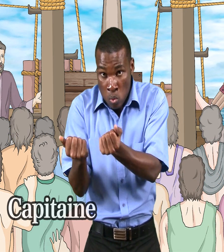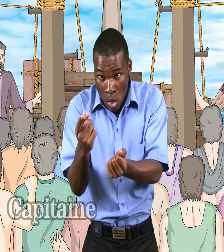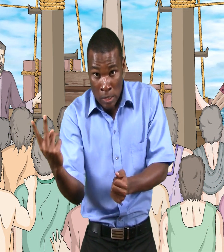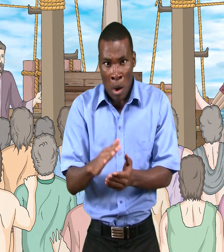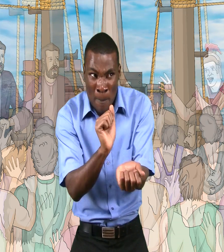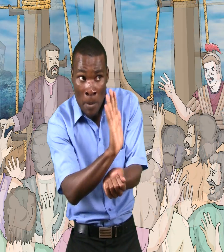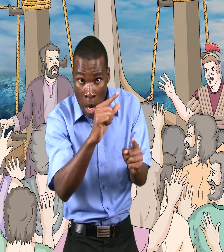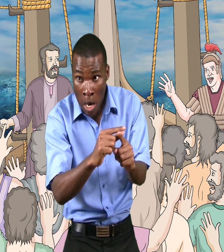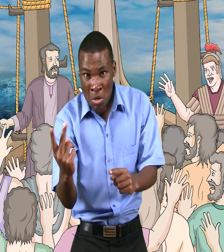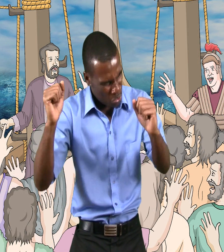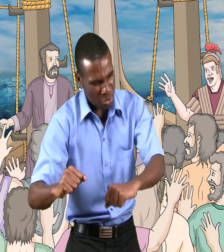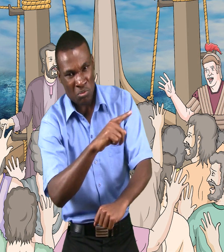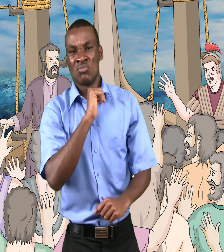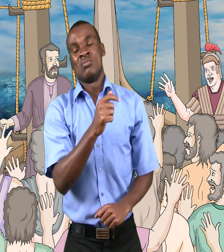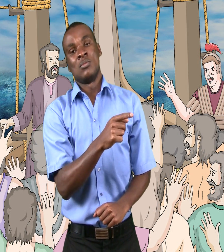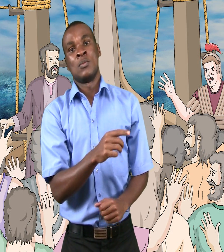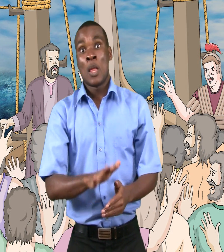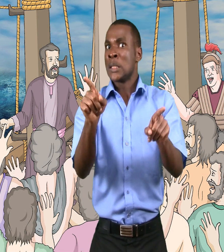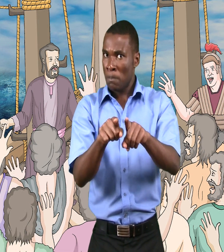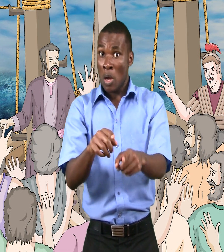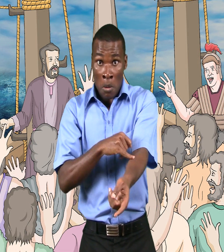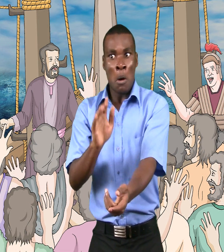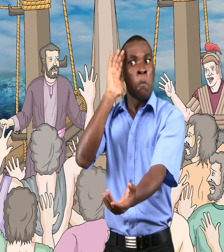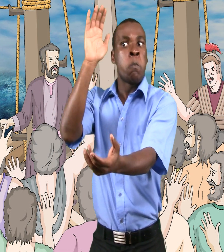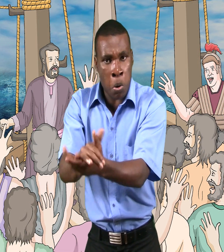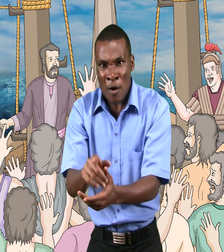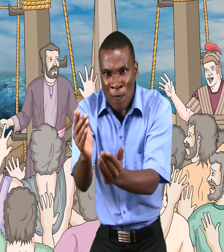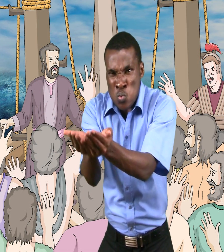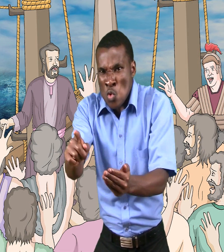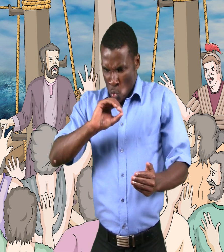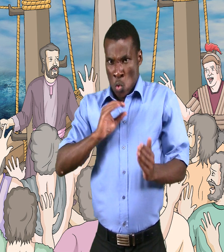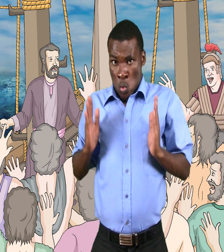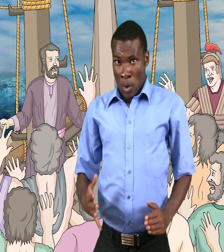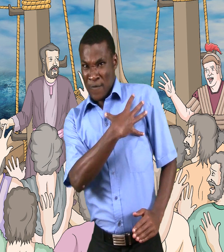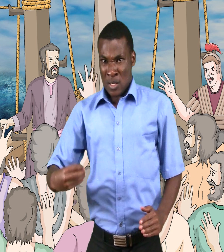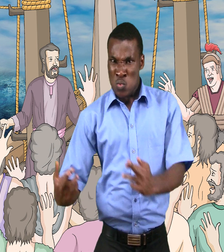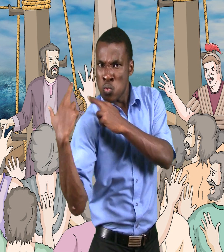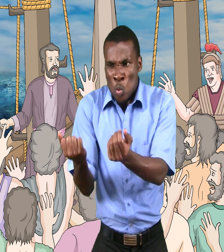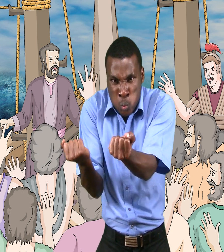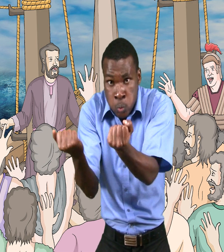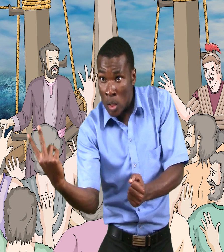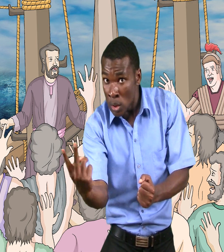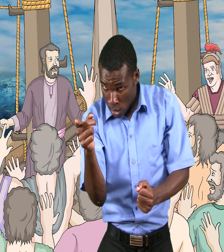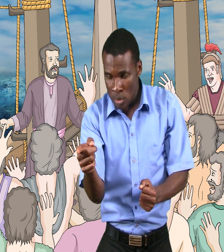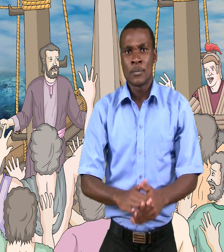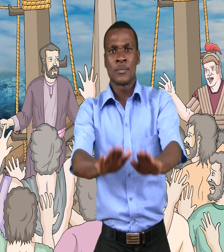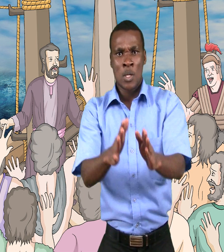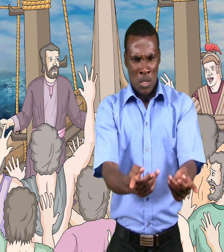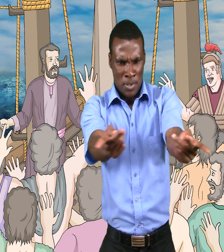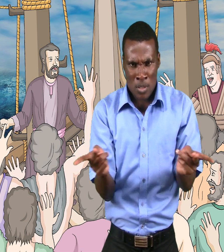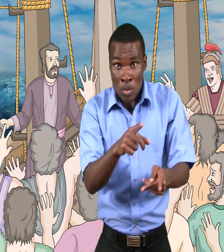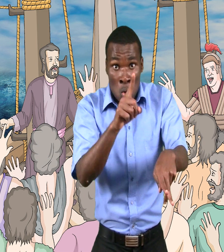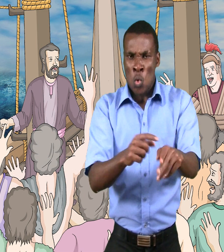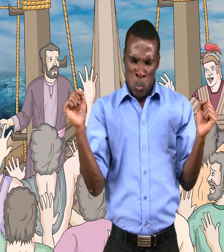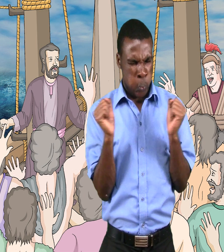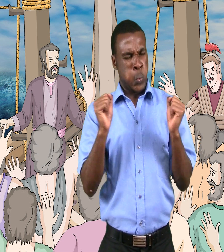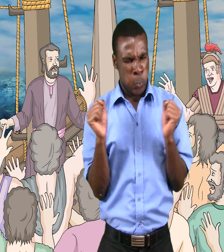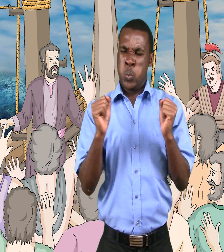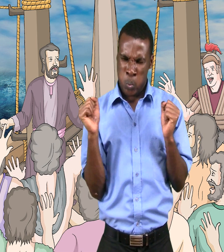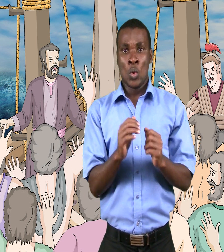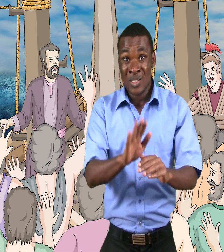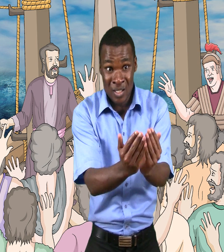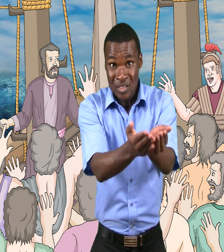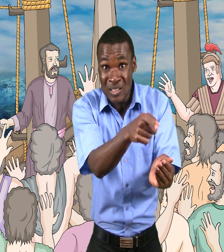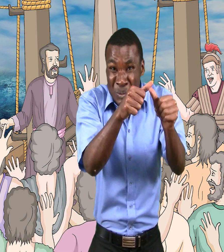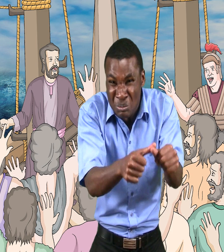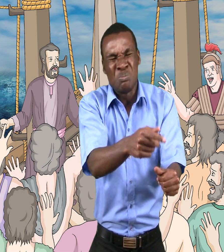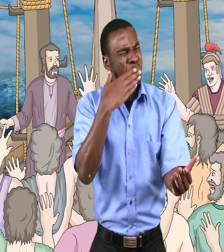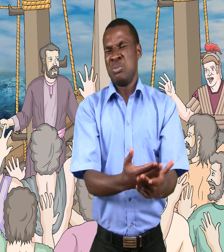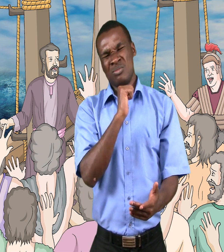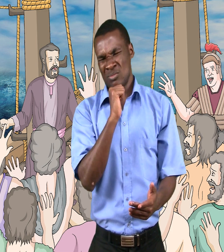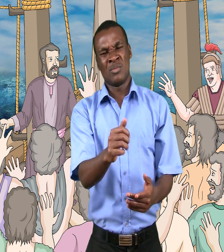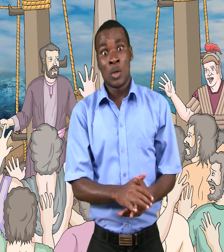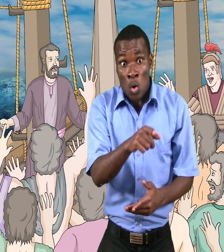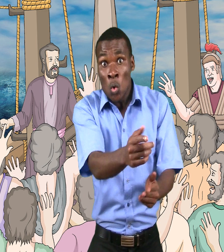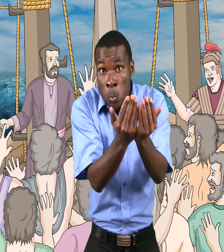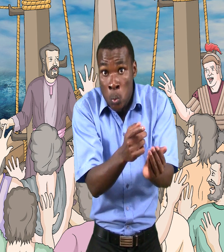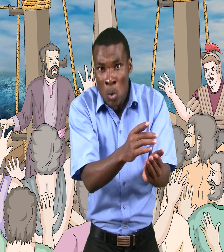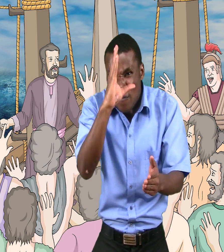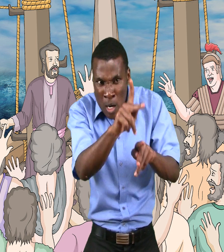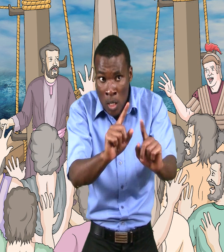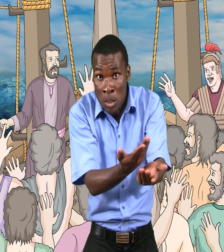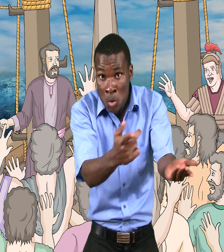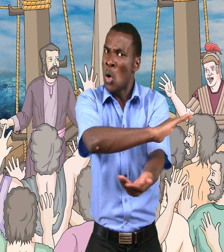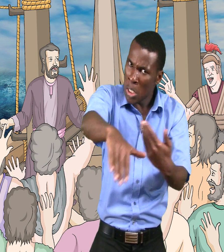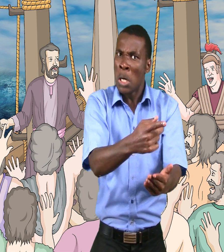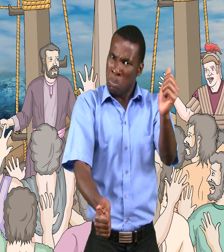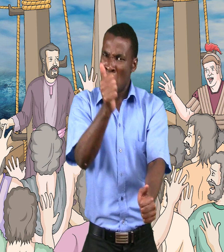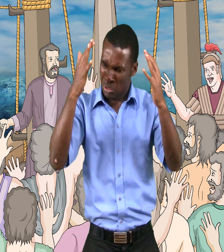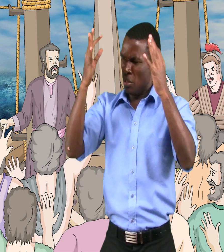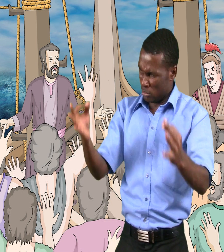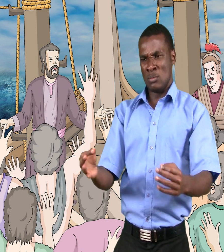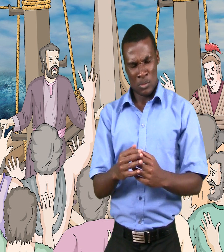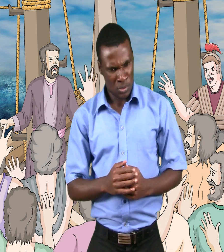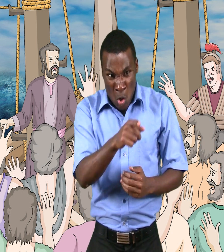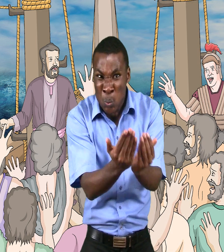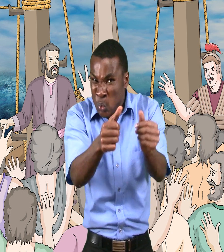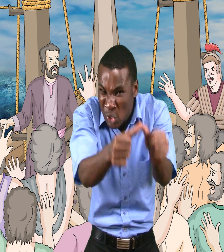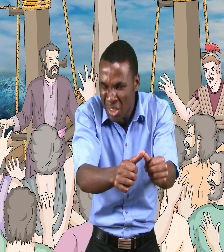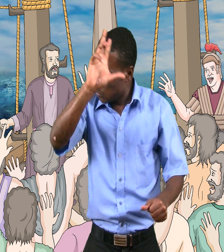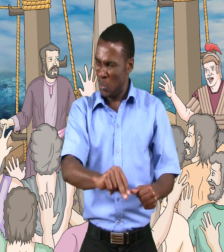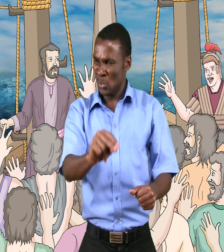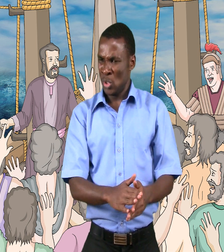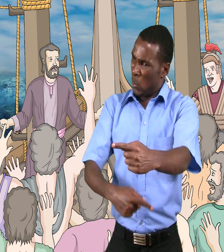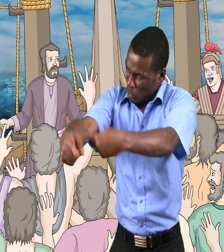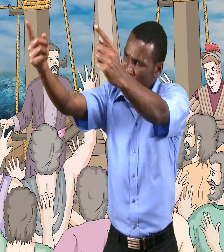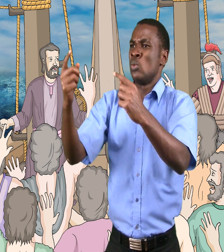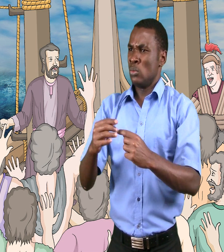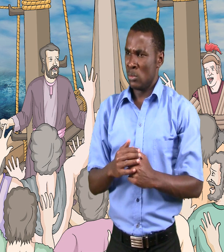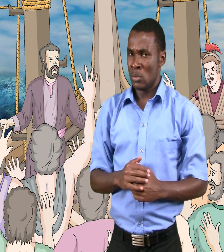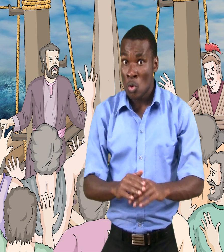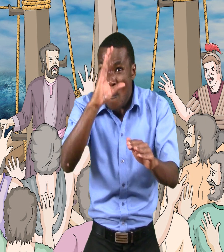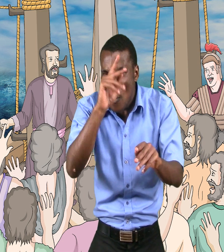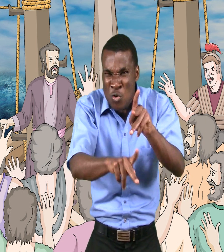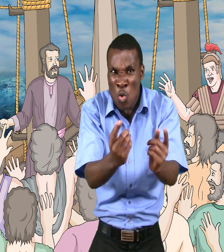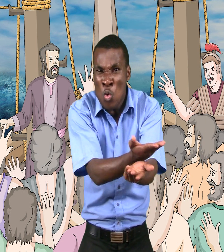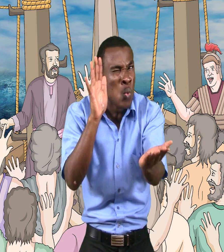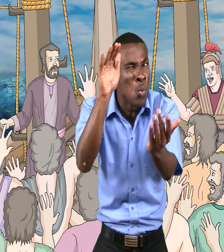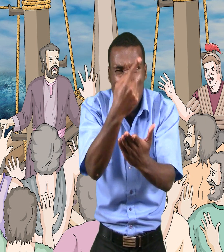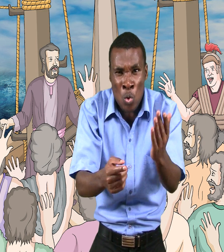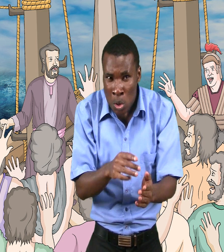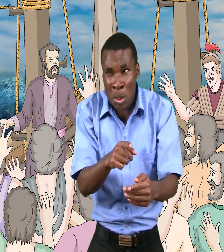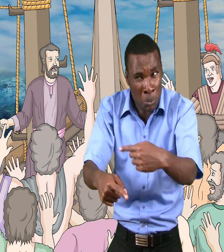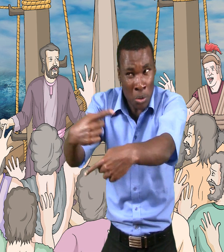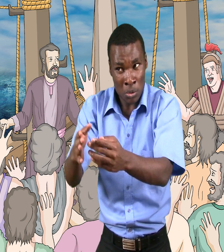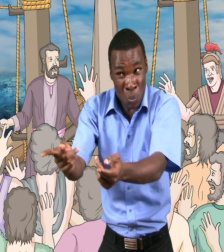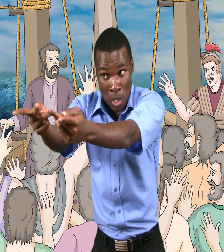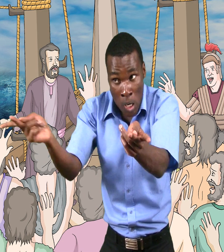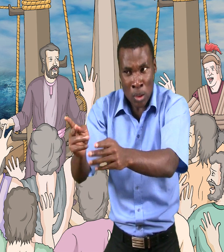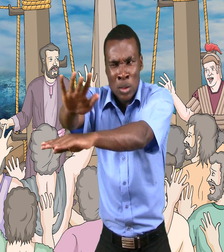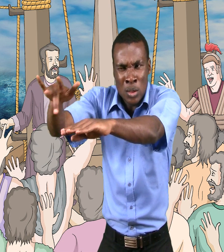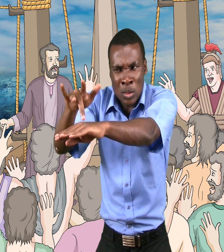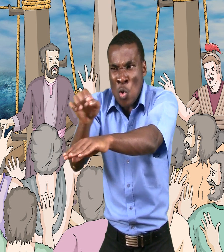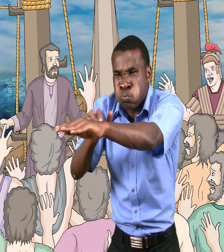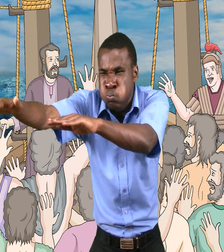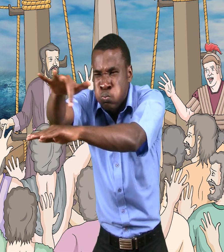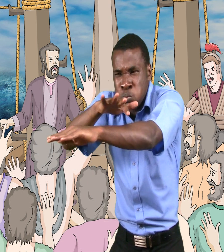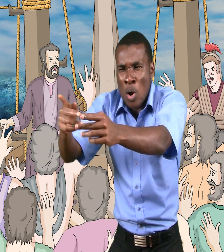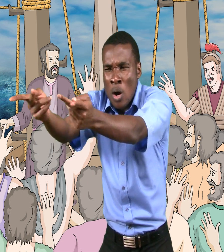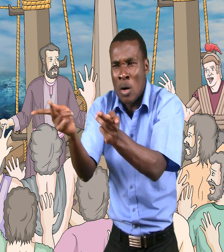Since the harbor was unsuitable to winter in, the majority decided to sail on, if somehow they could reach Phoenix to winter there.